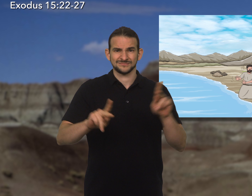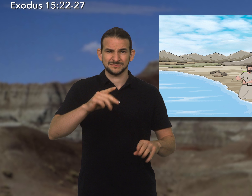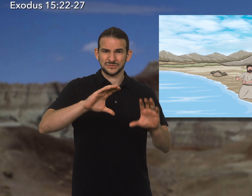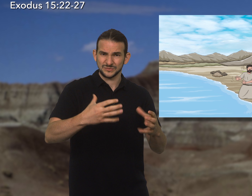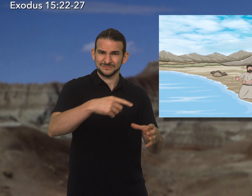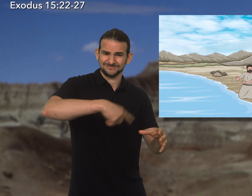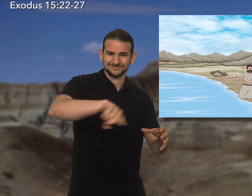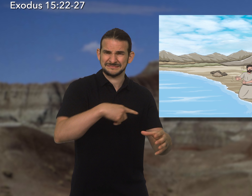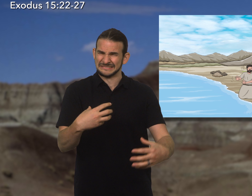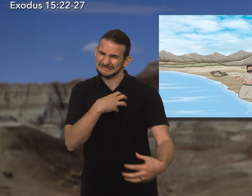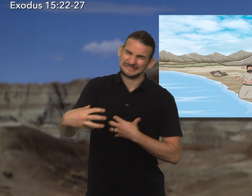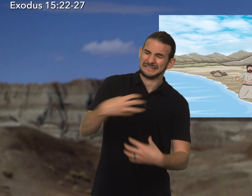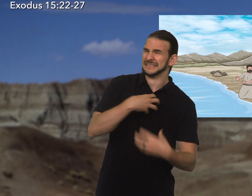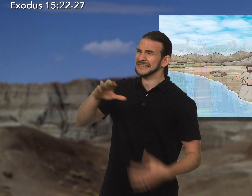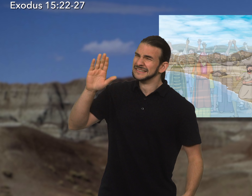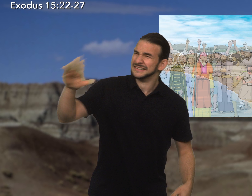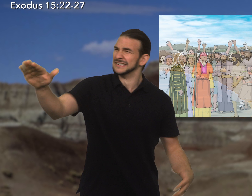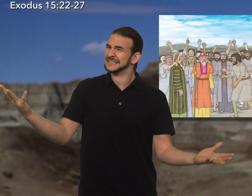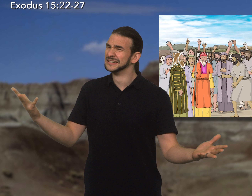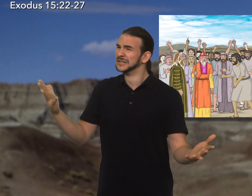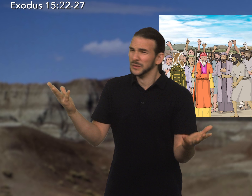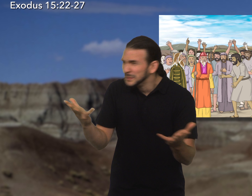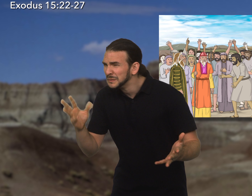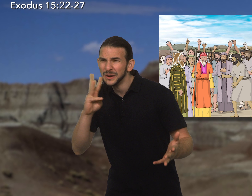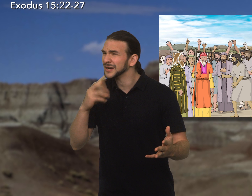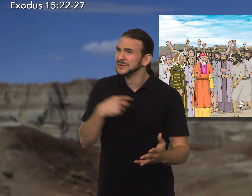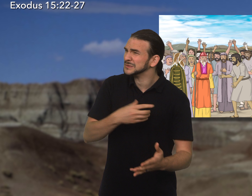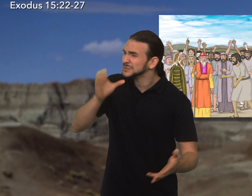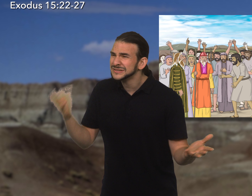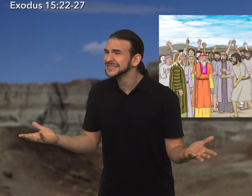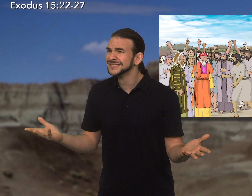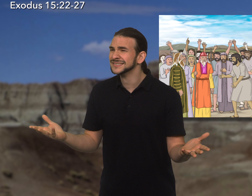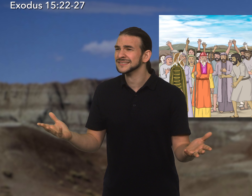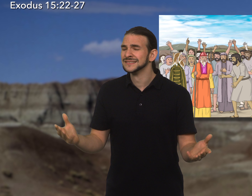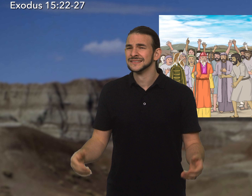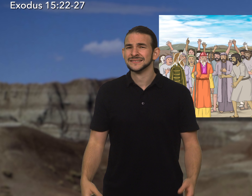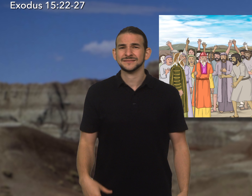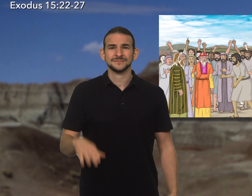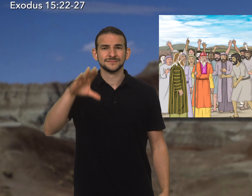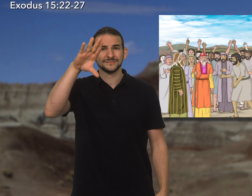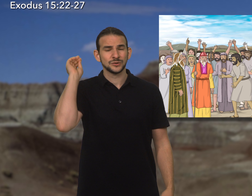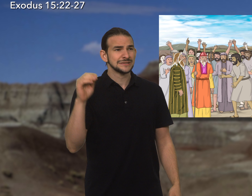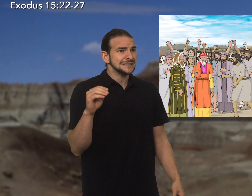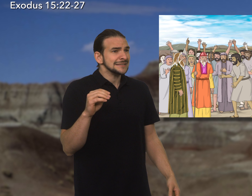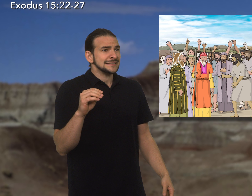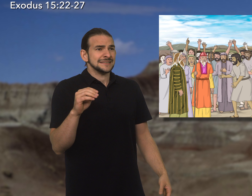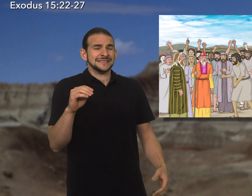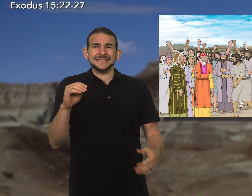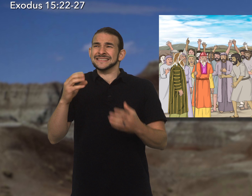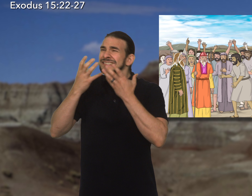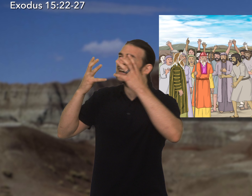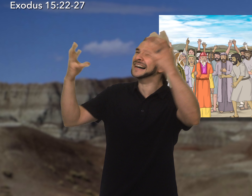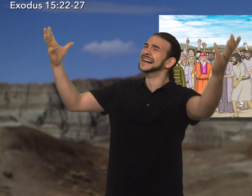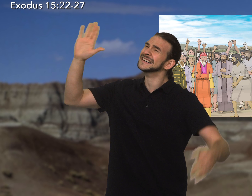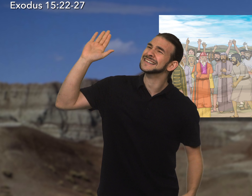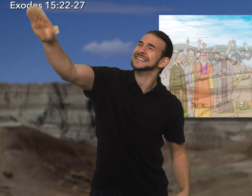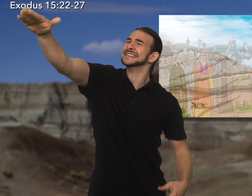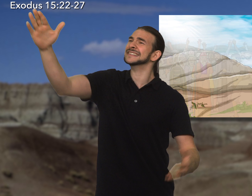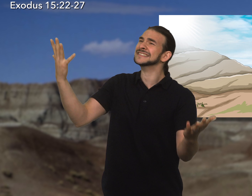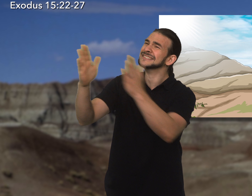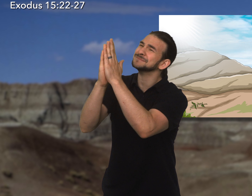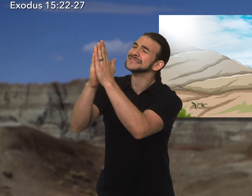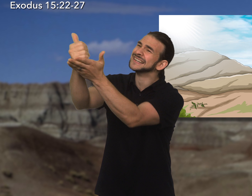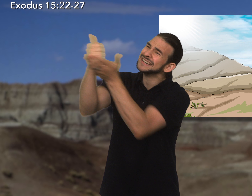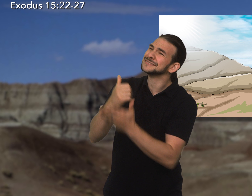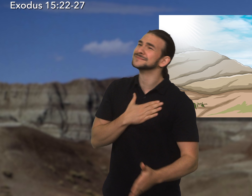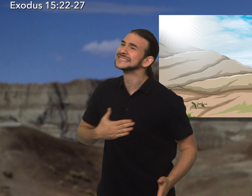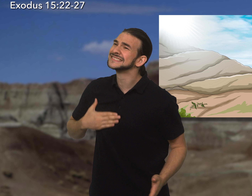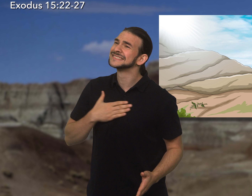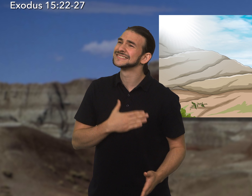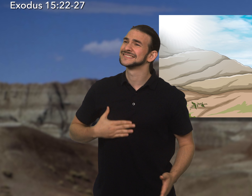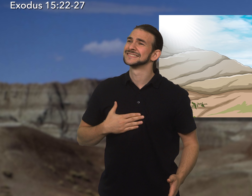(That is why it was named Marah.) So the people grumbled against Moses, saying, “What are we to drink?”